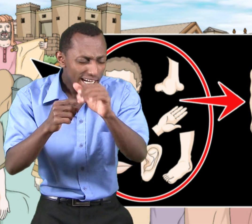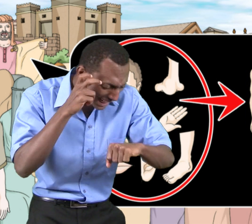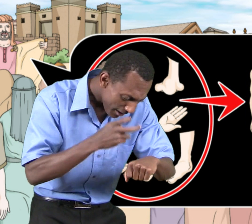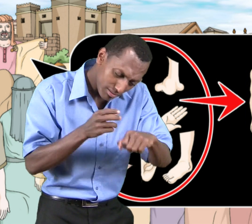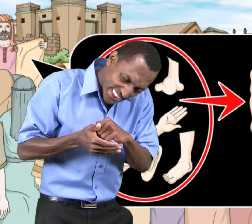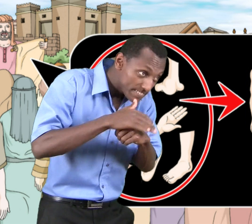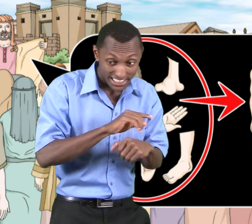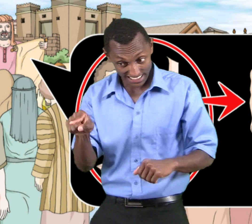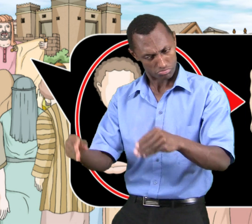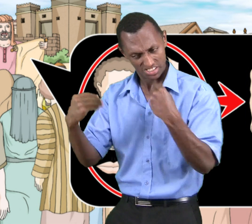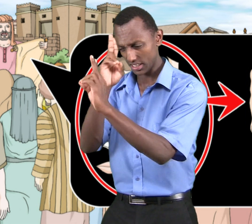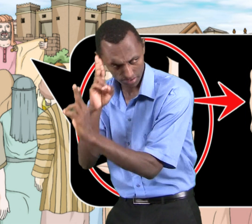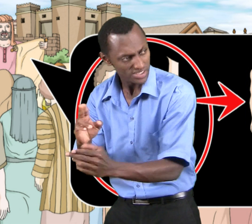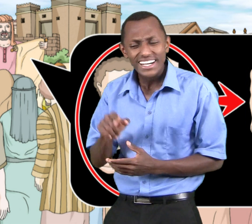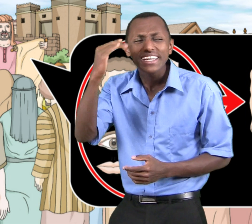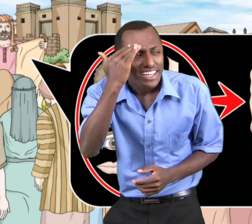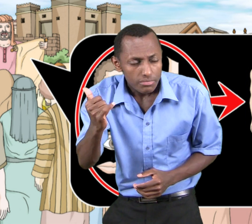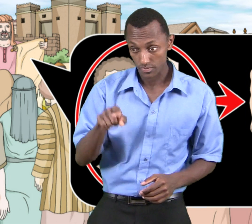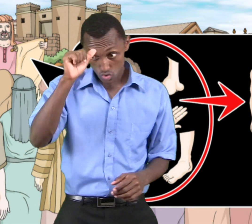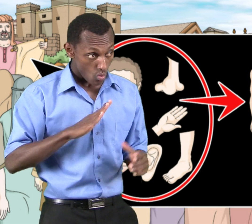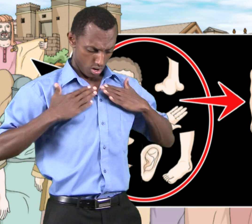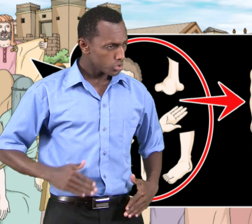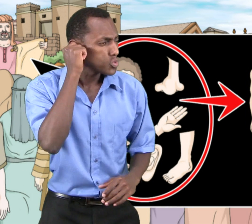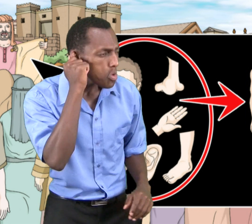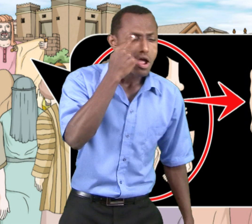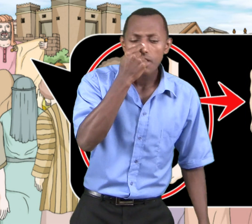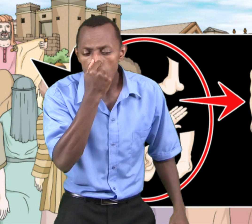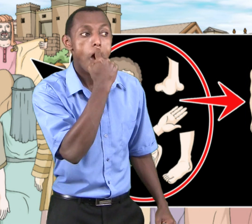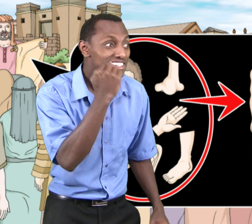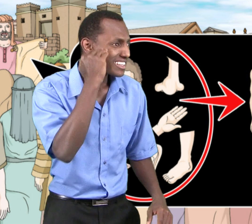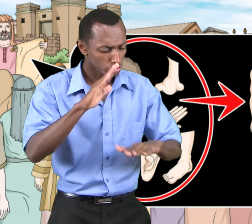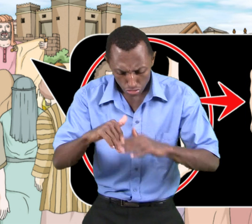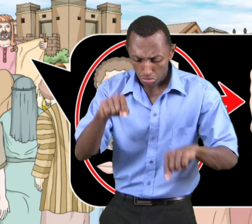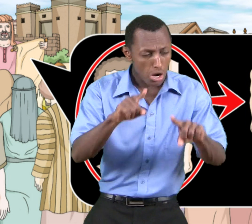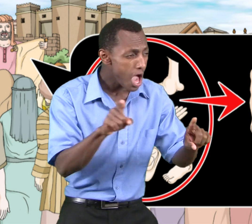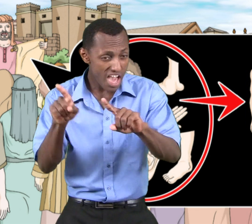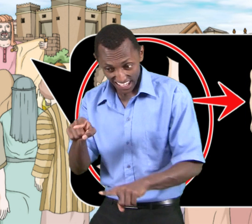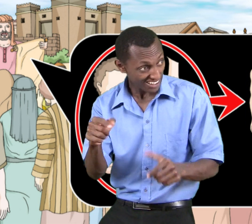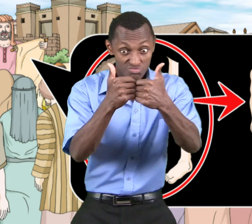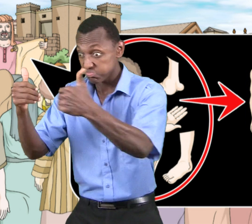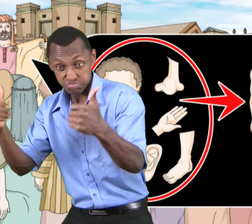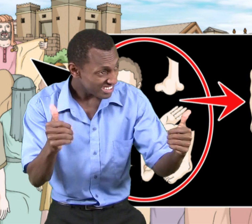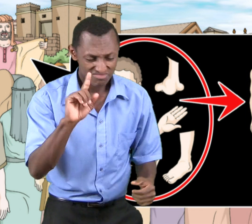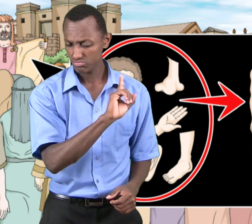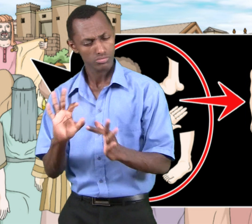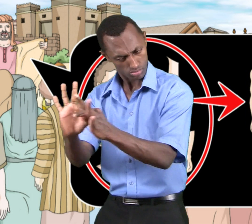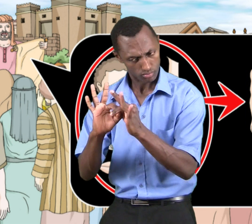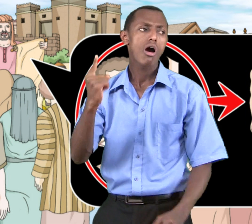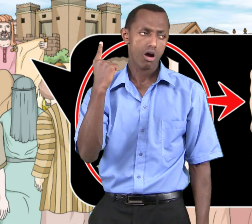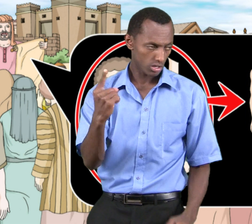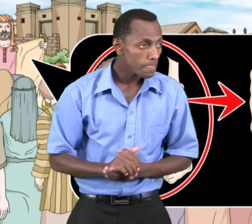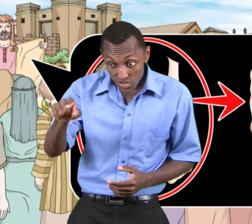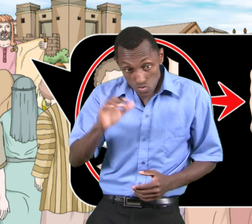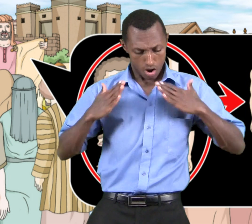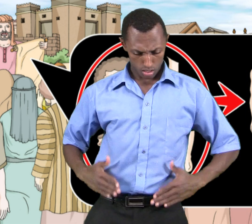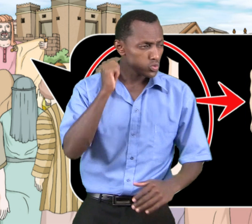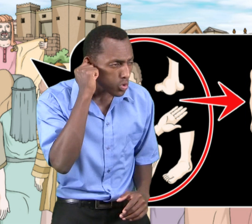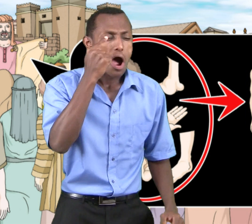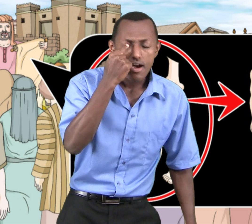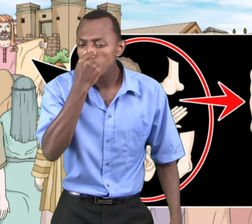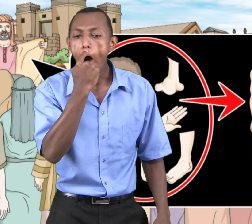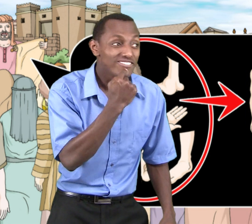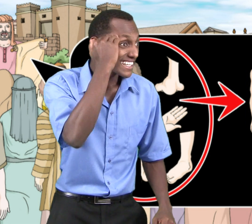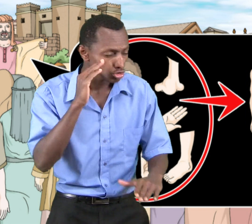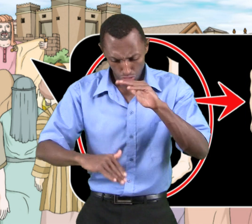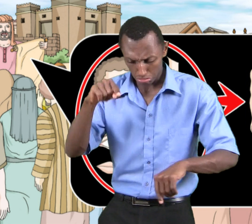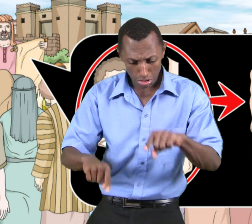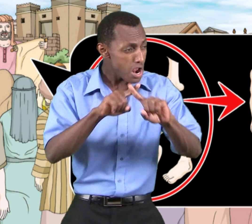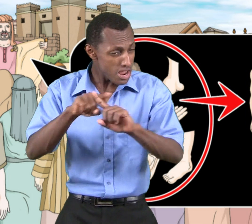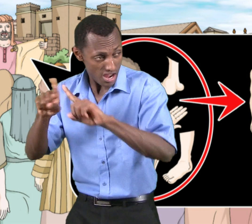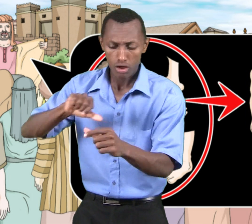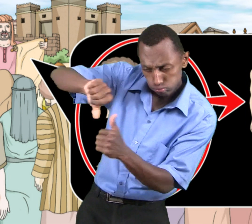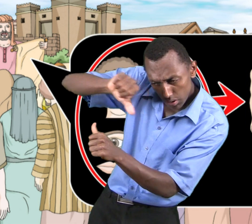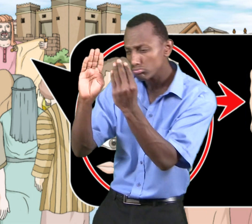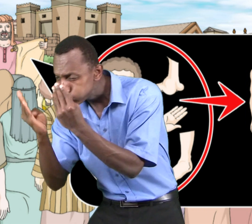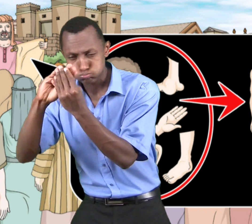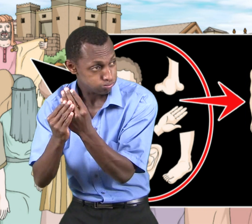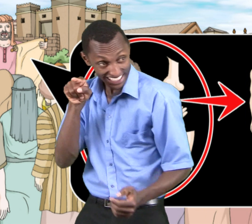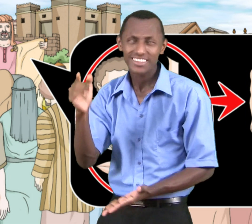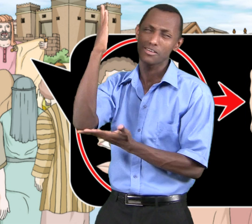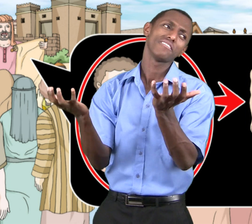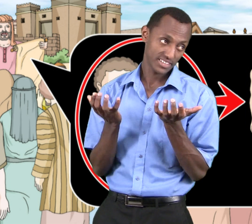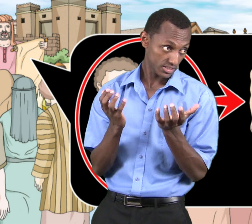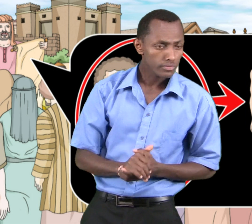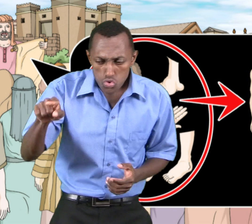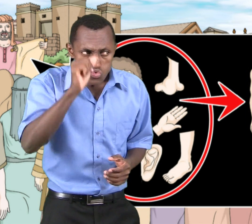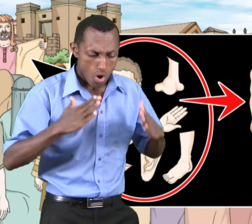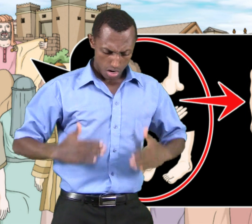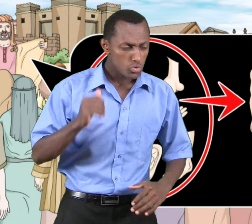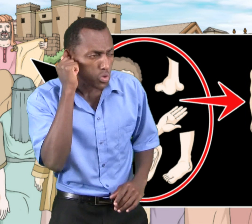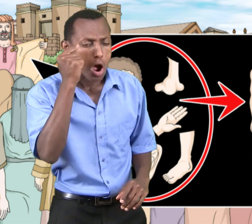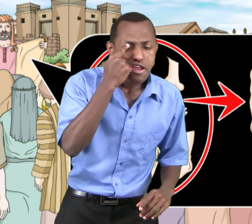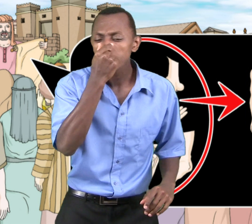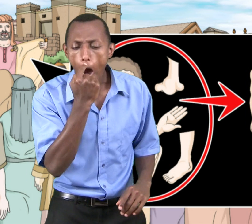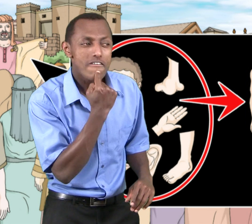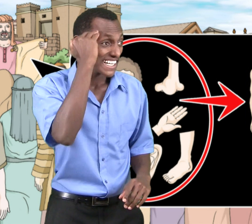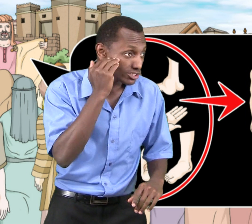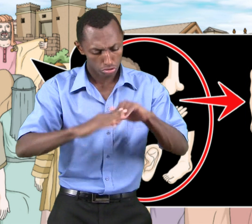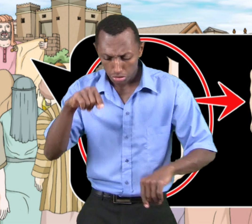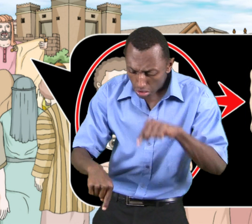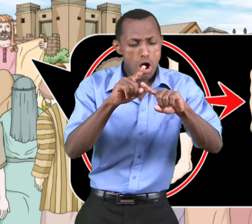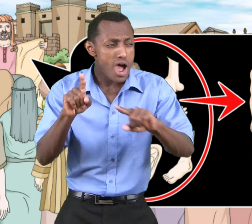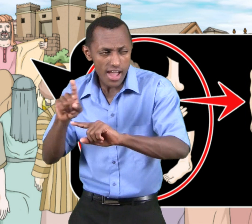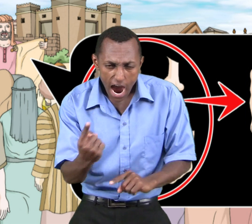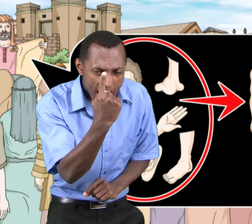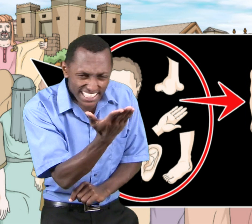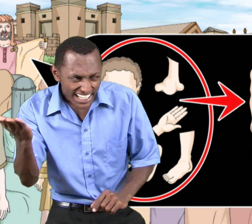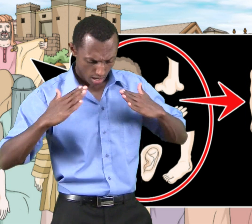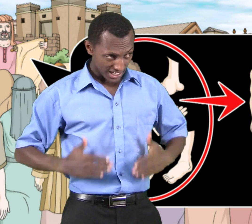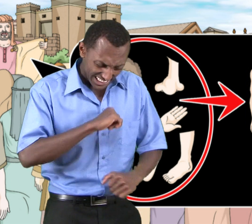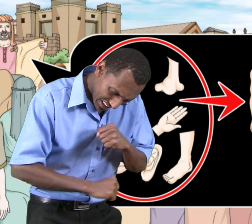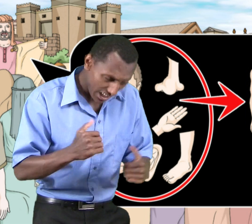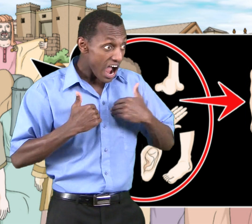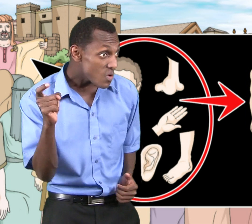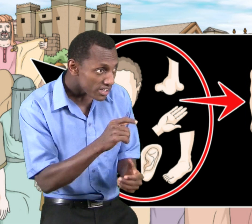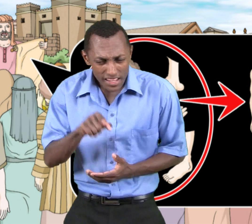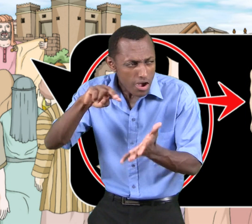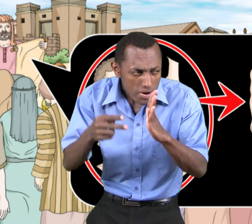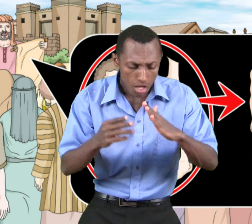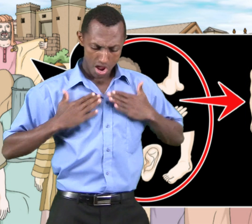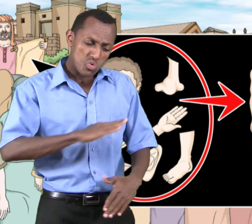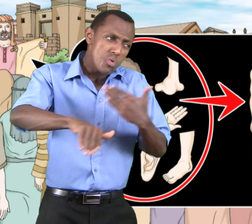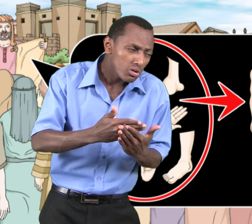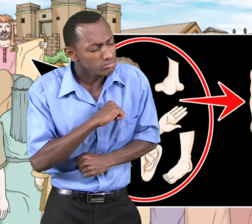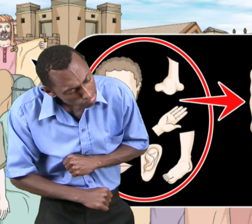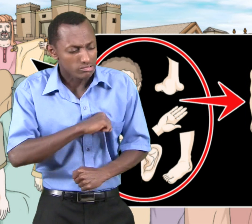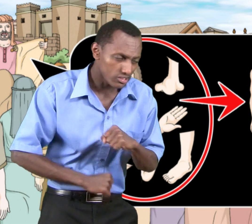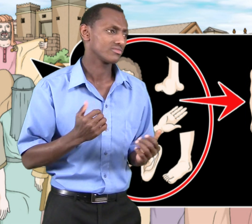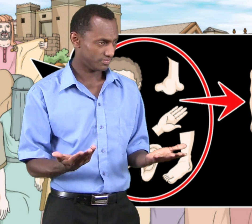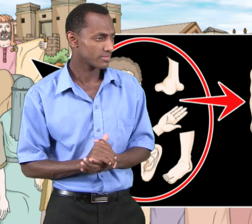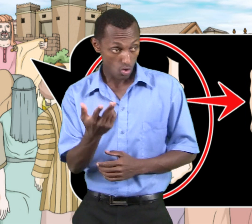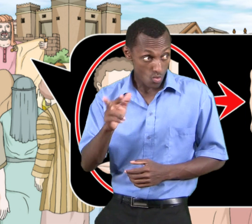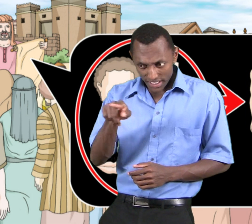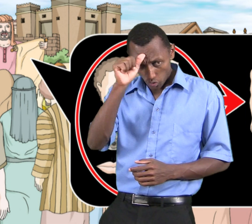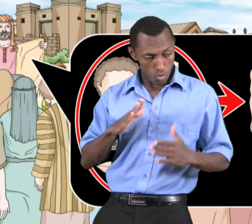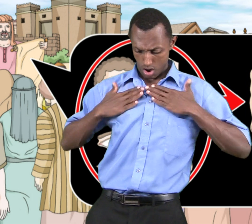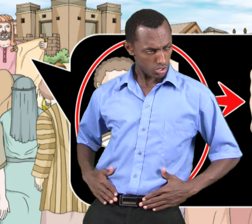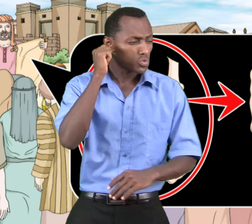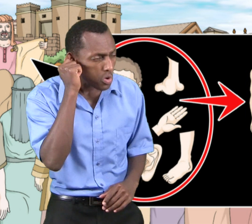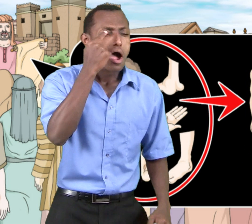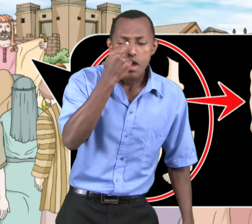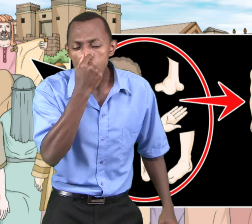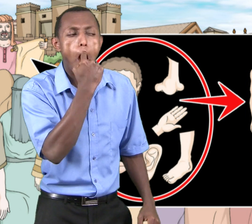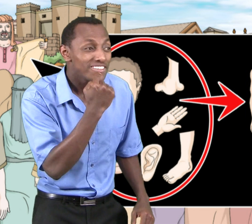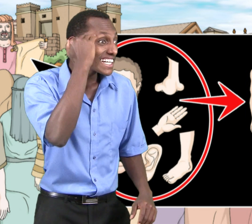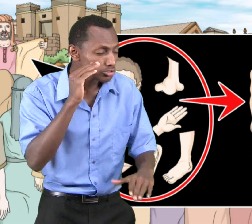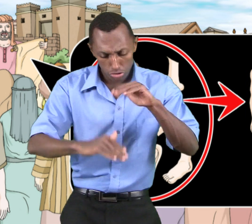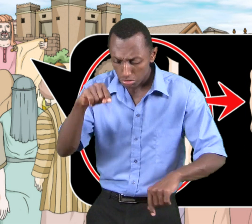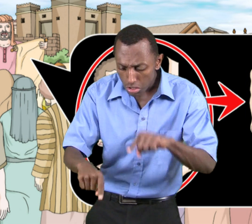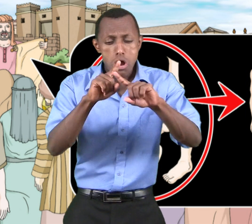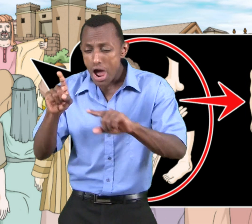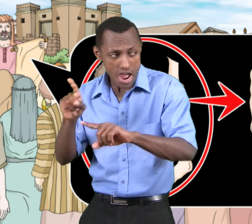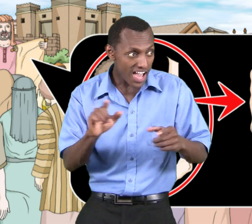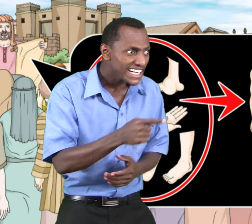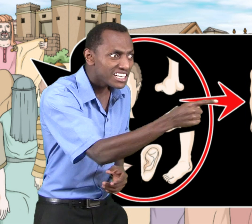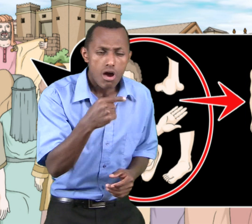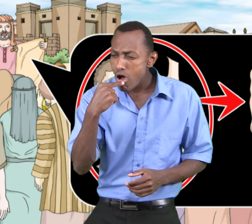But God has composed the body and has given greater honor to the parts that lacked it, so that there should be no division in the body, but that its members should have mutual concern for one another.